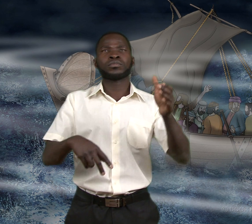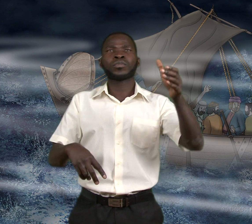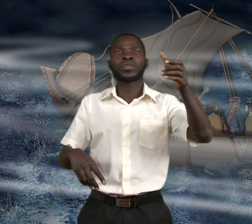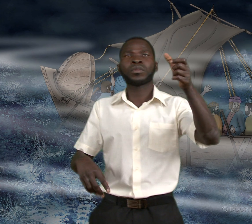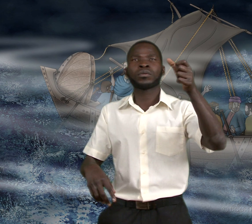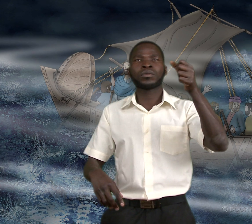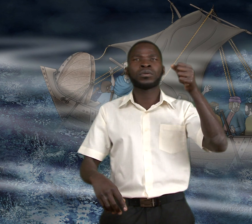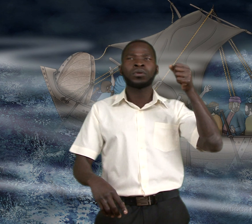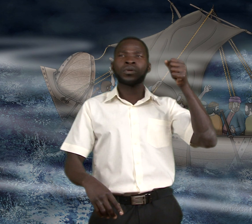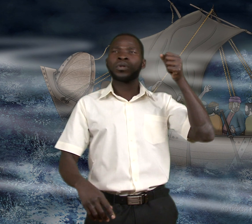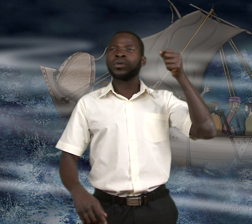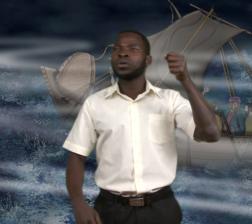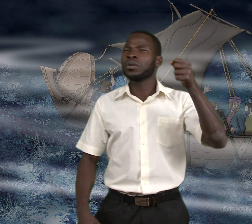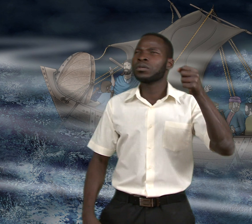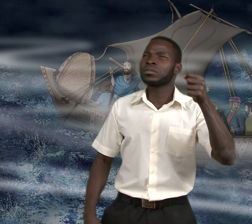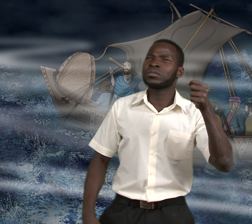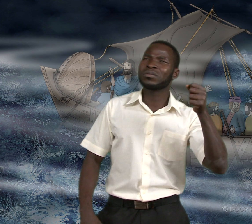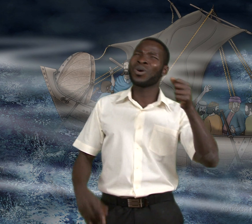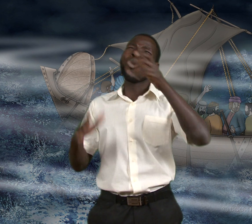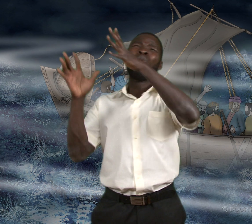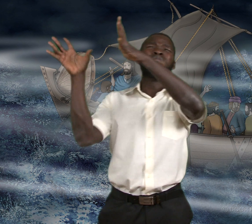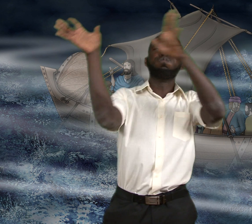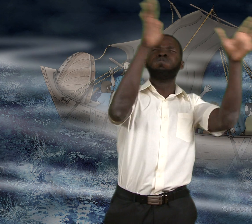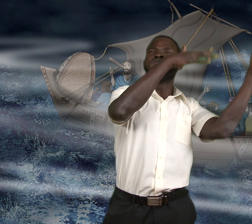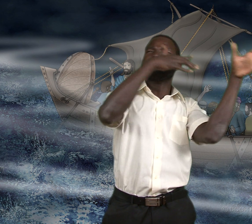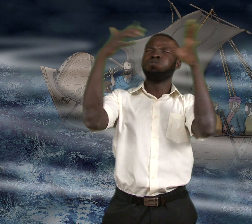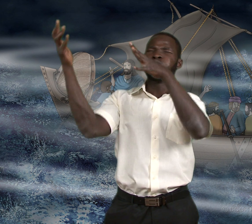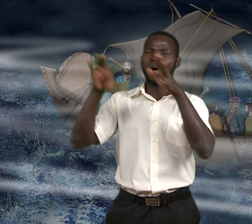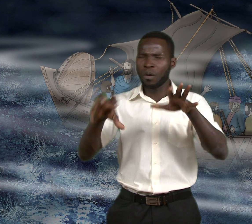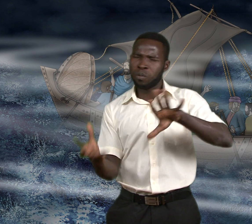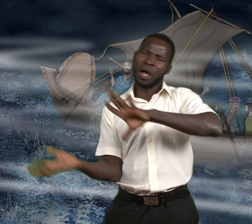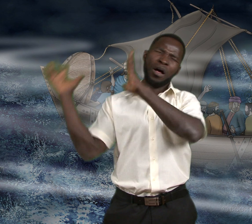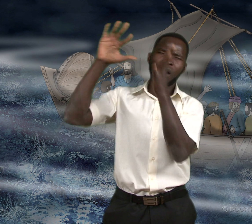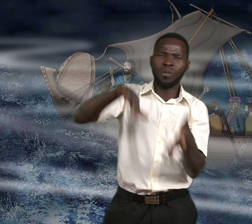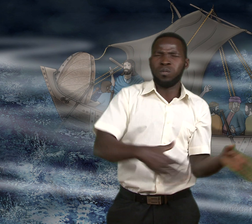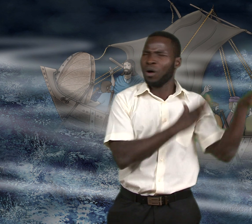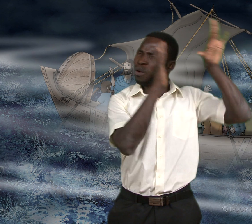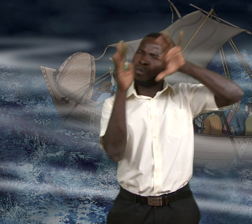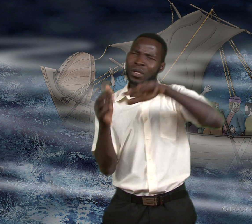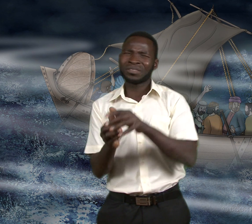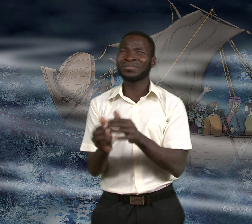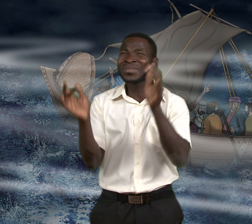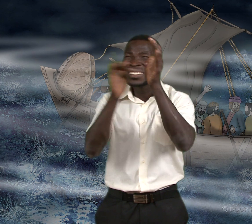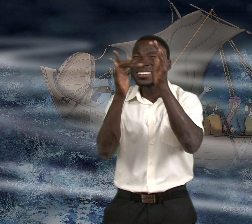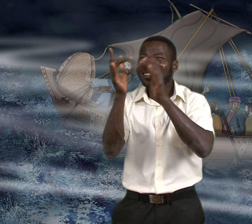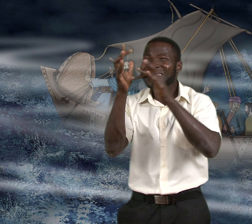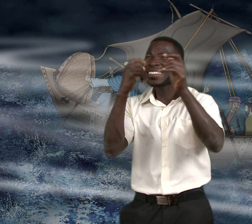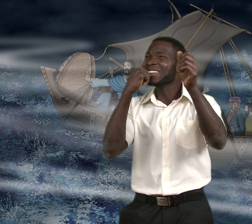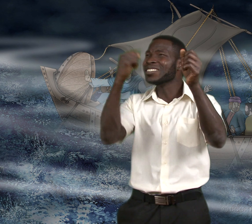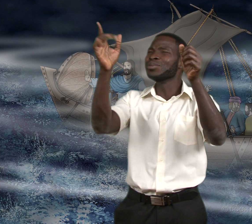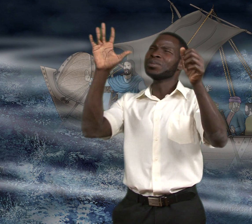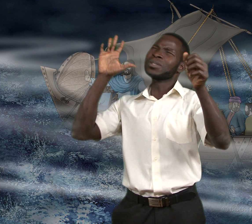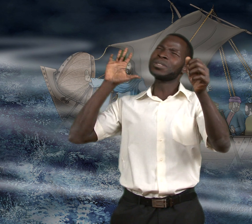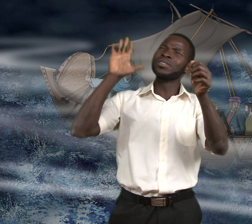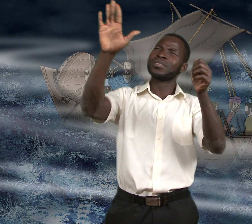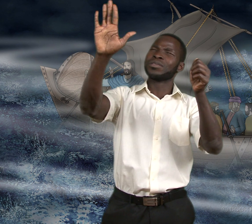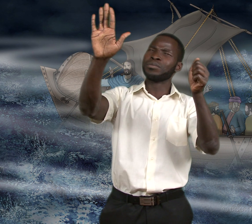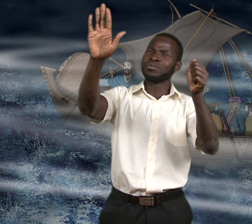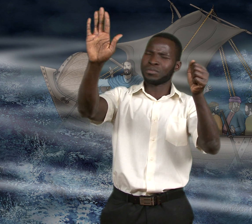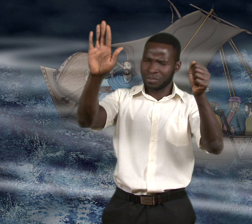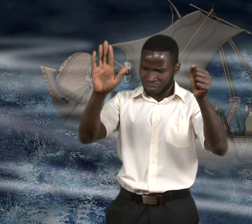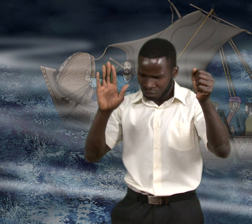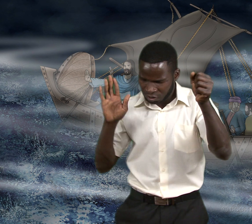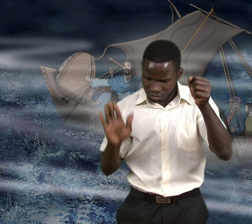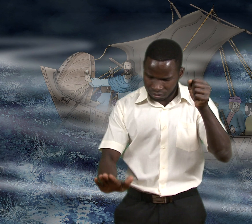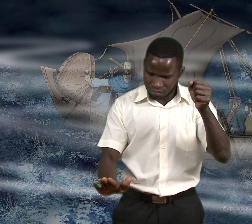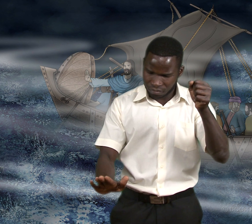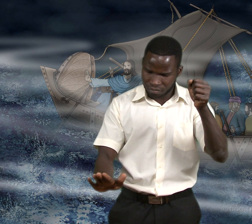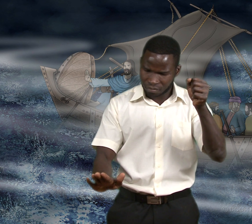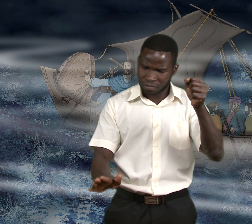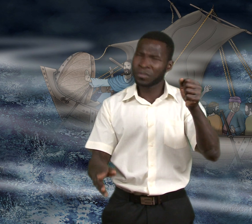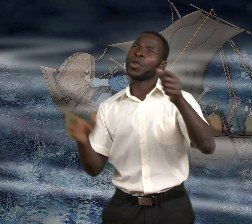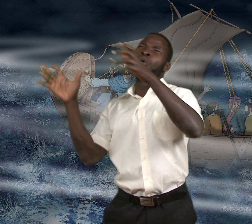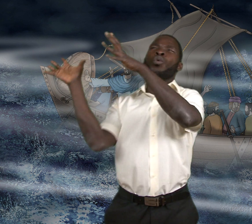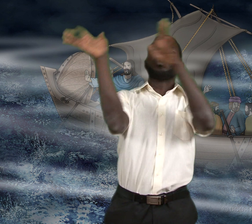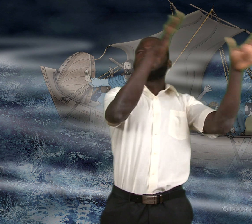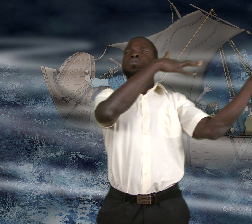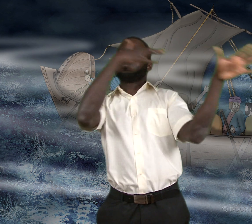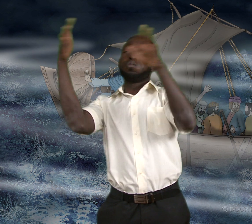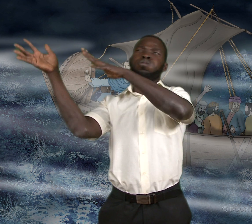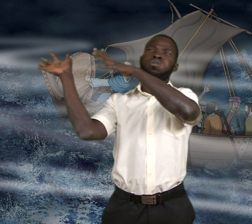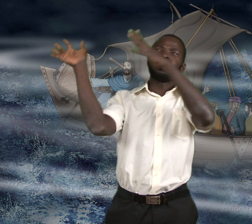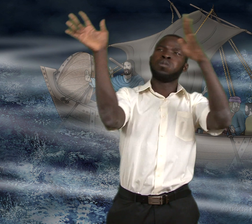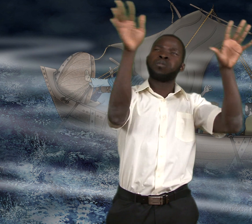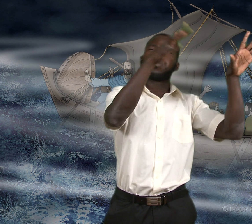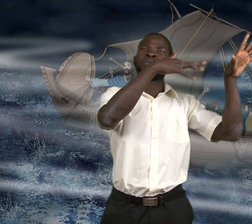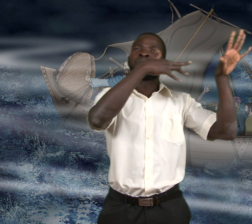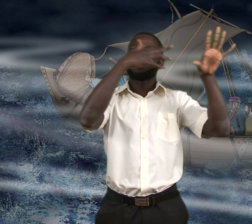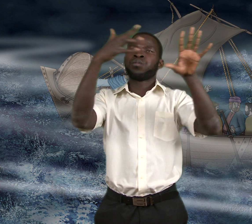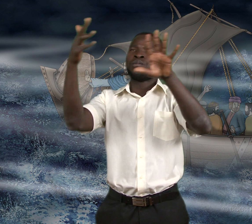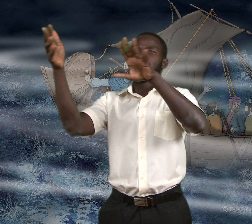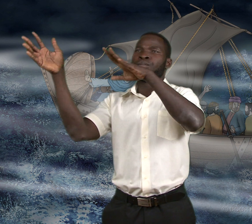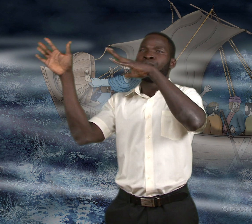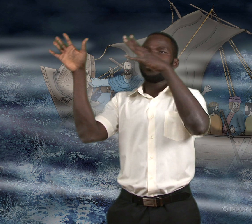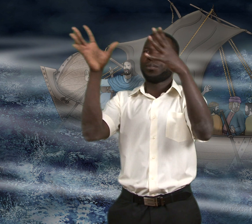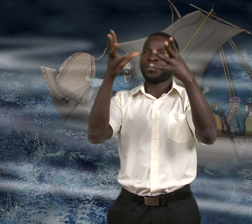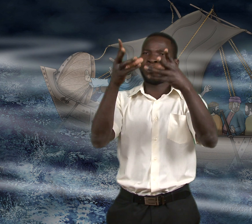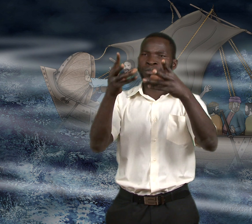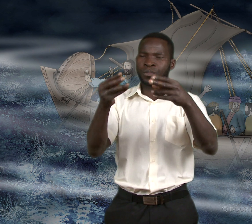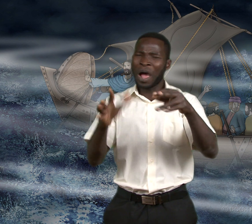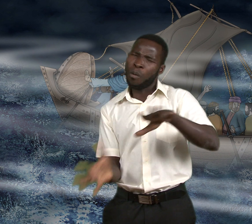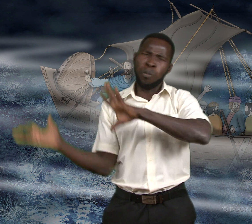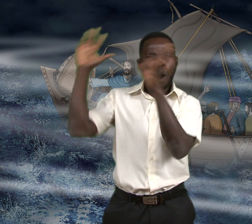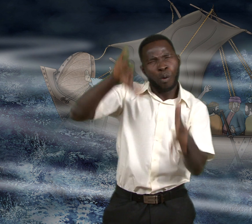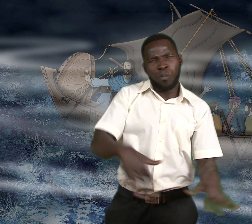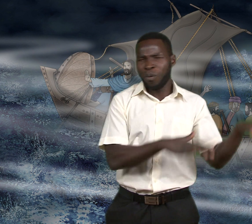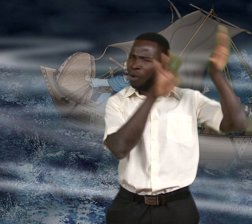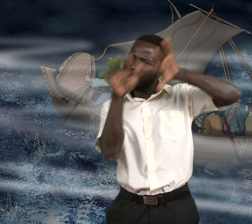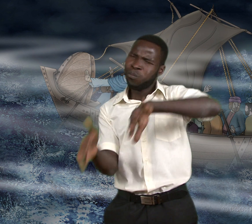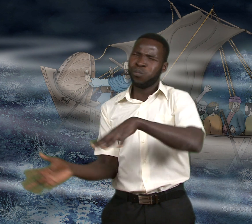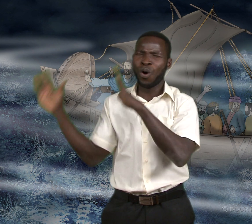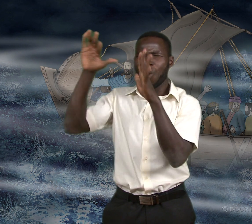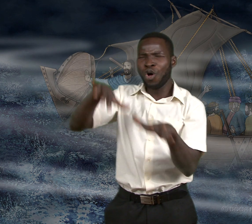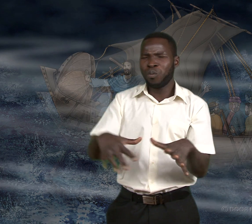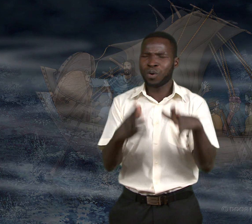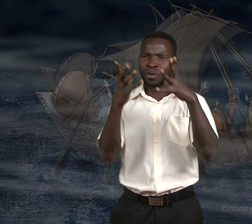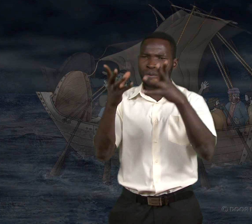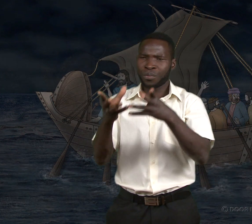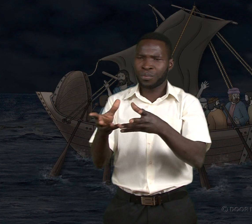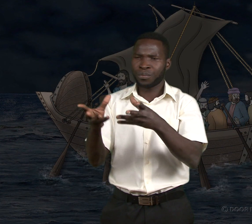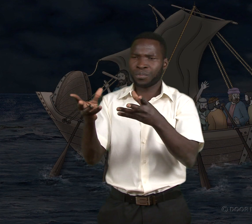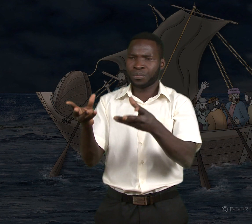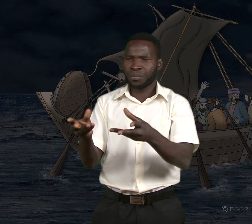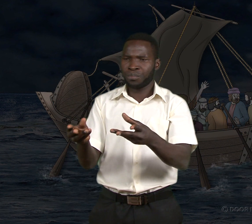Then Jesus got up and rebuked the wind and the sea. “Silence!” He commanded. “Be still!”